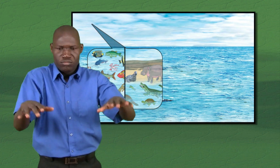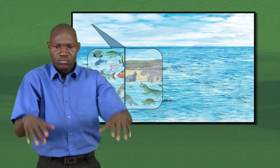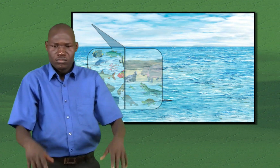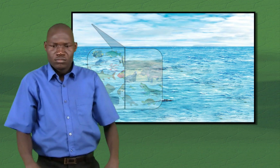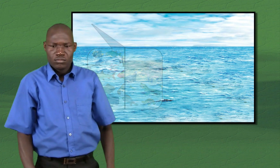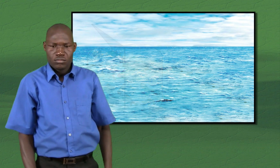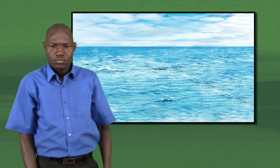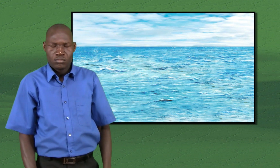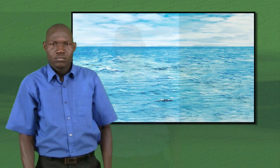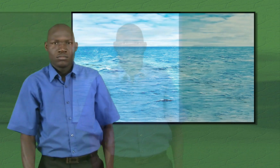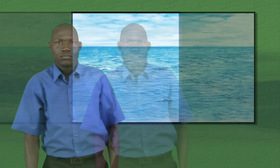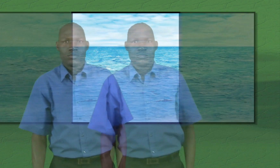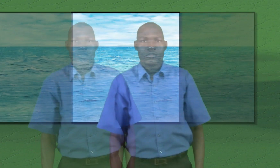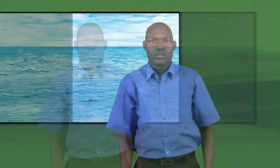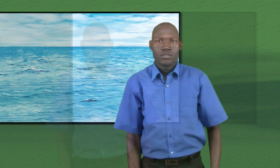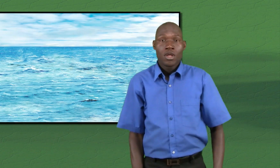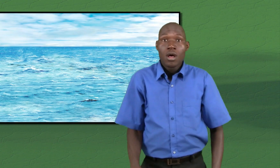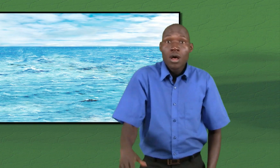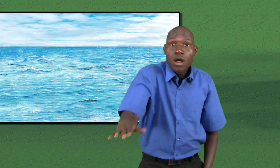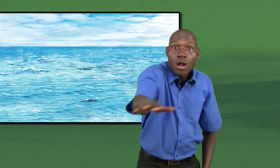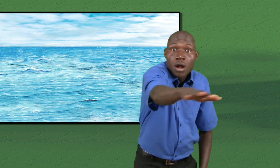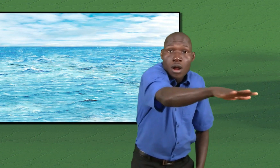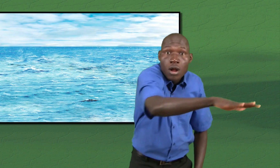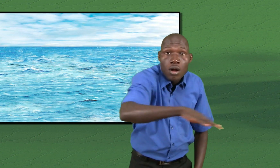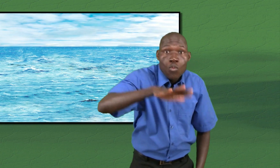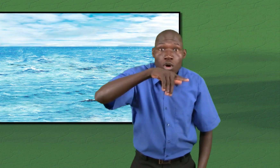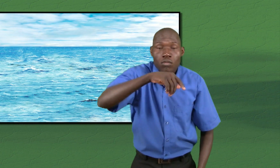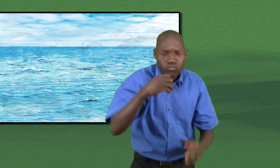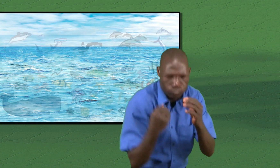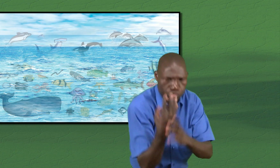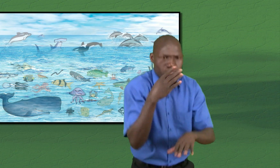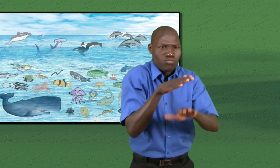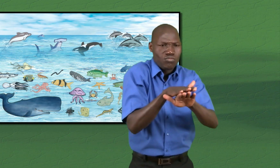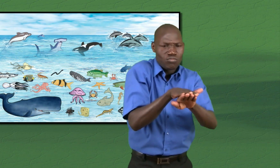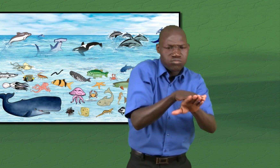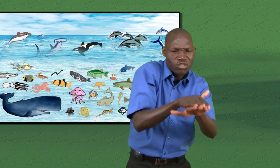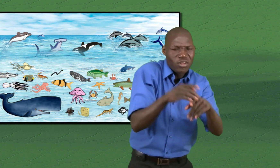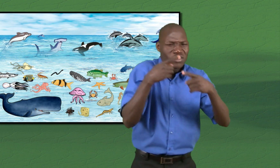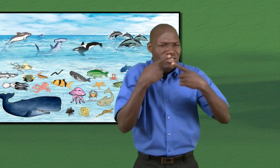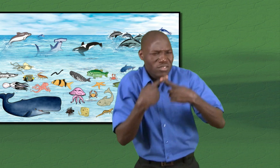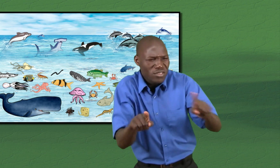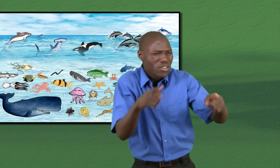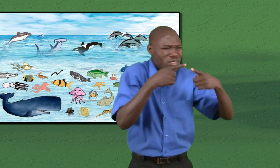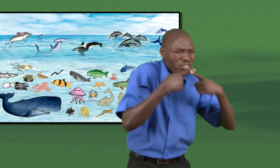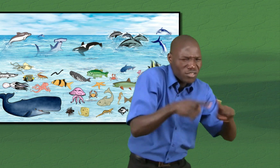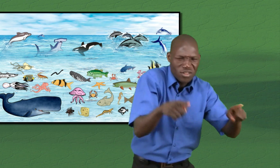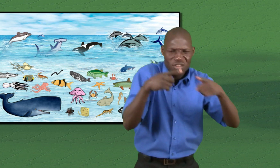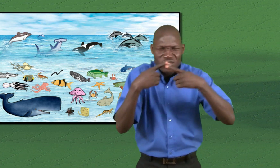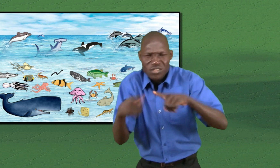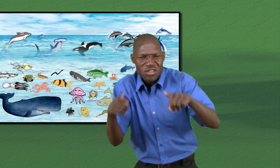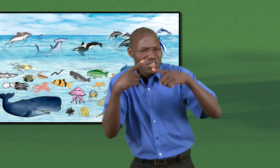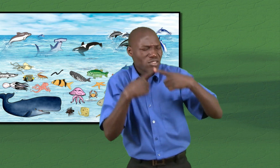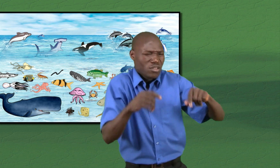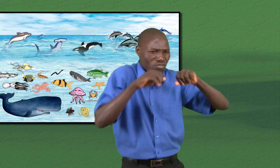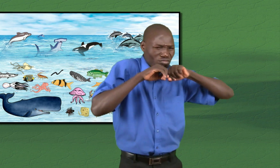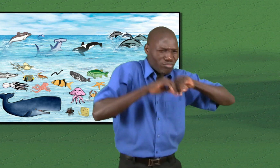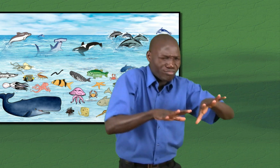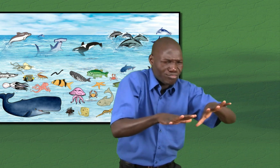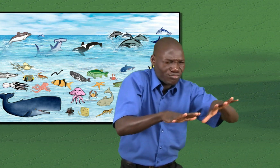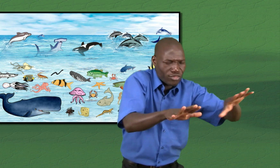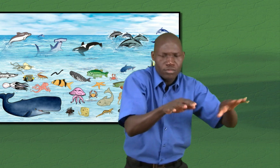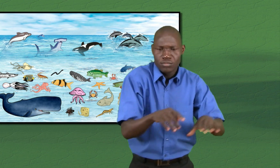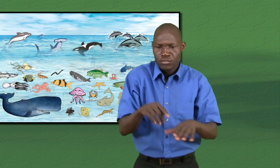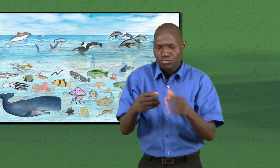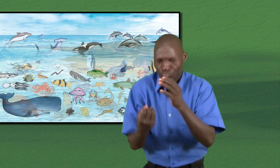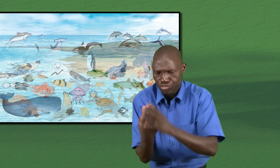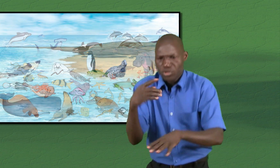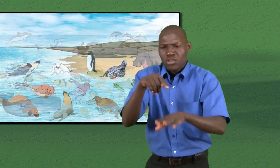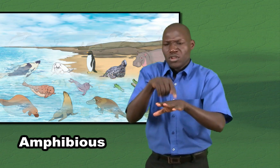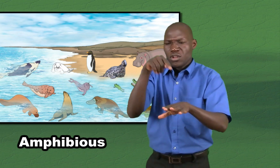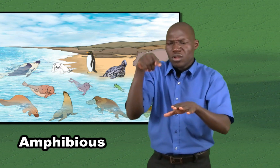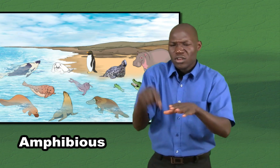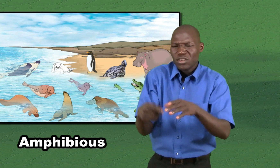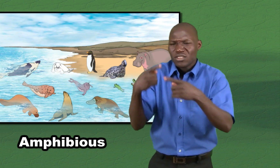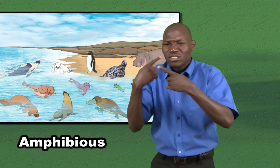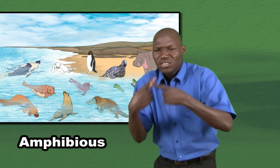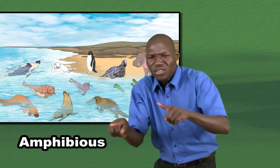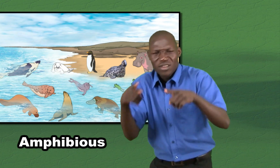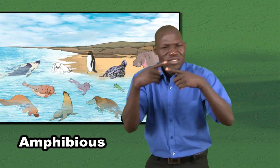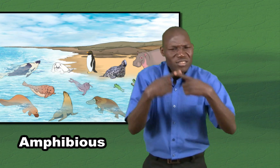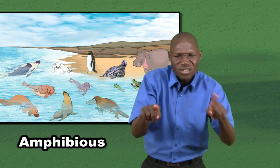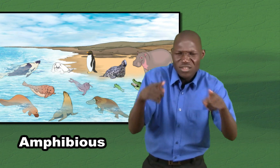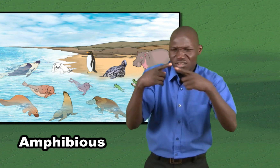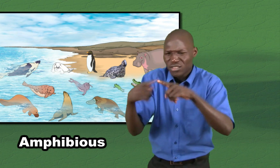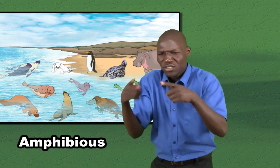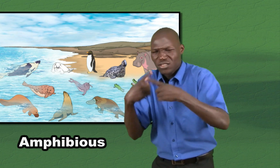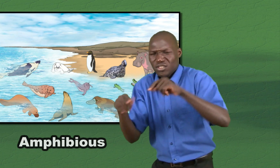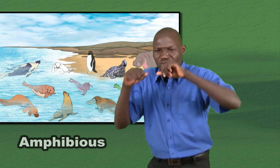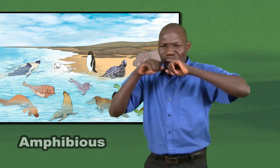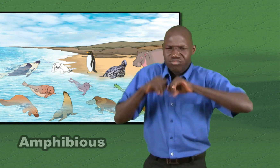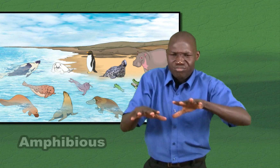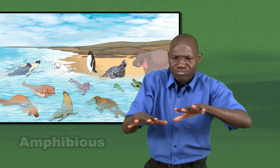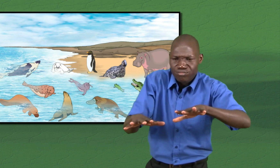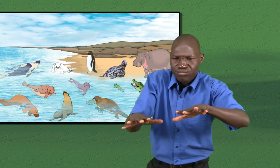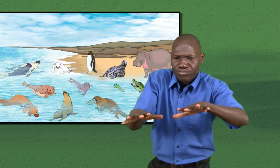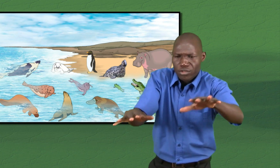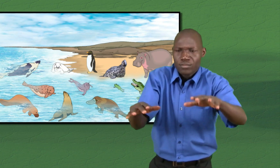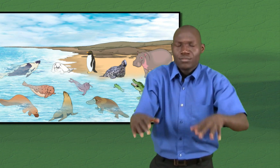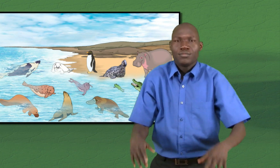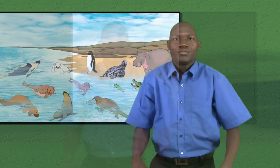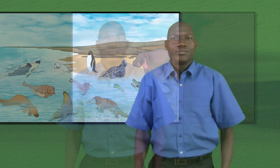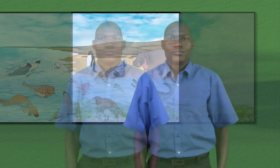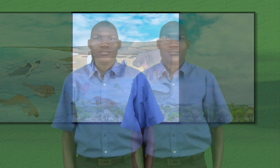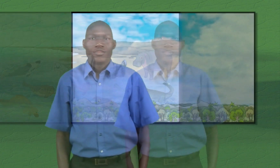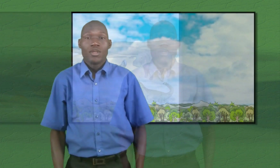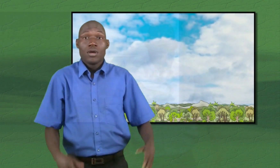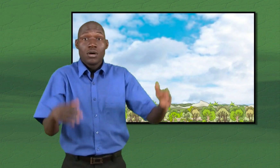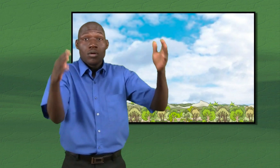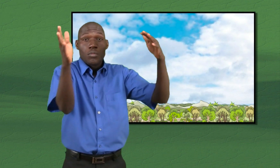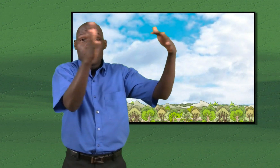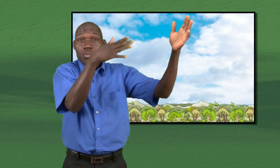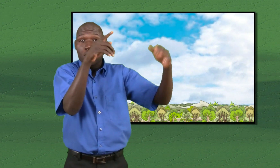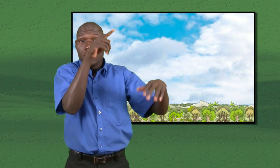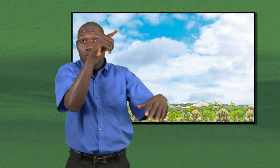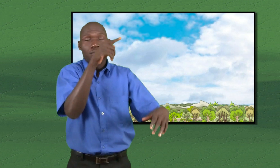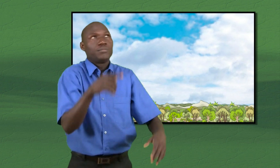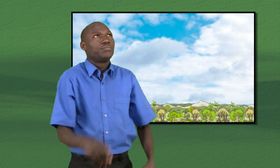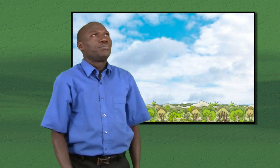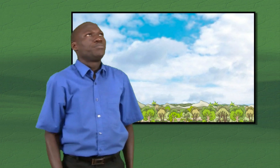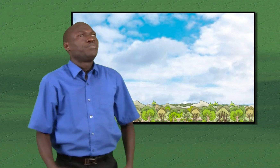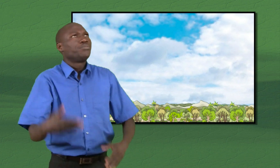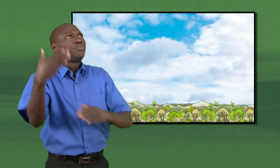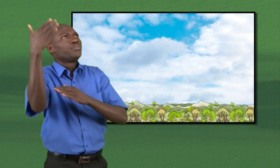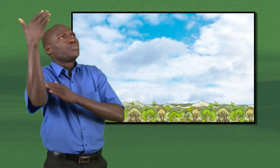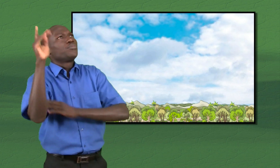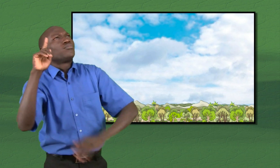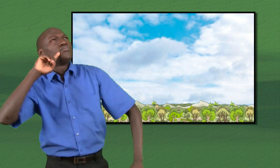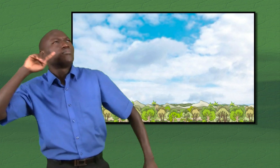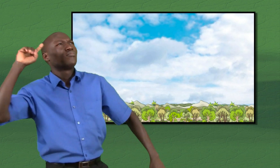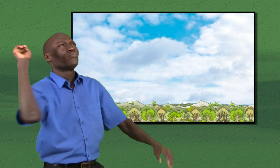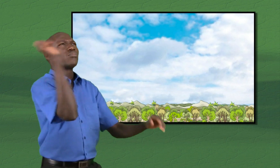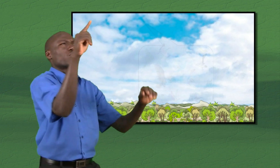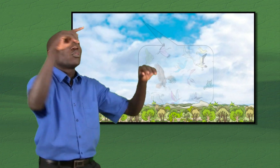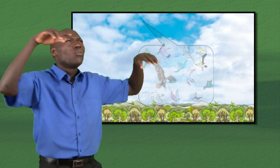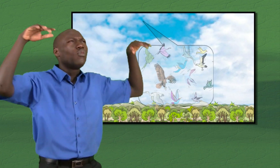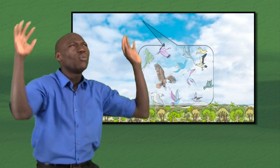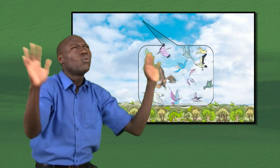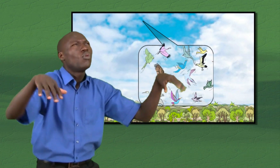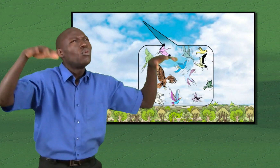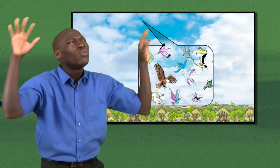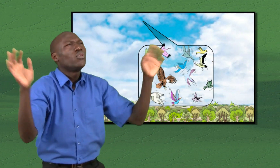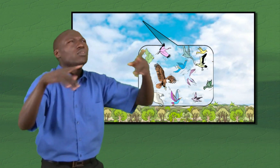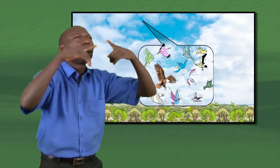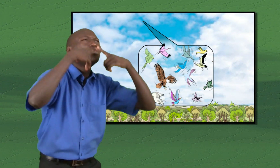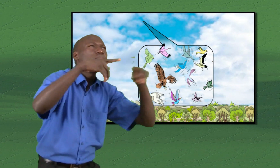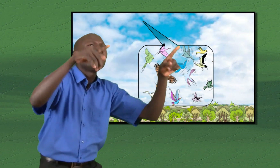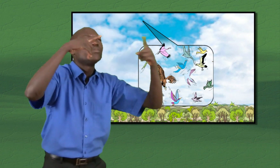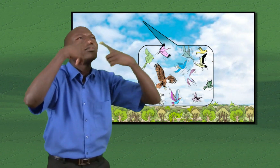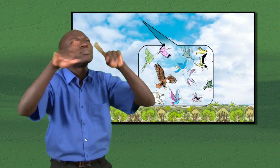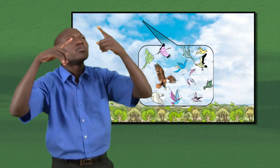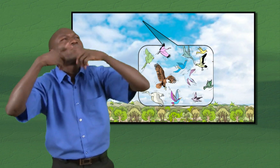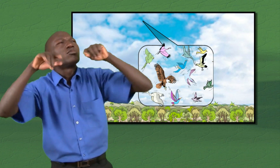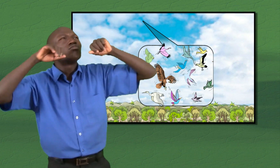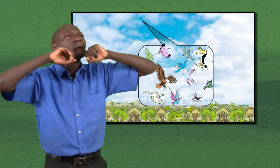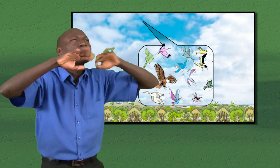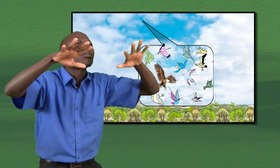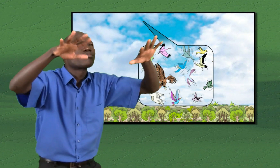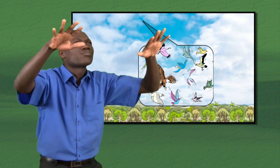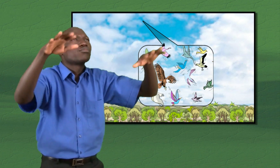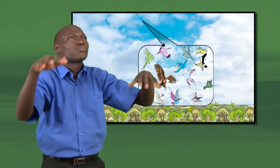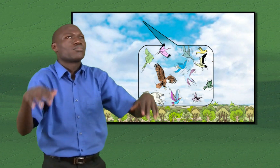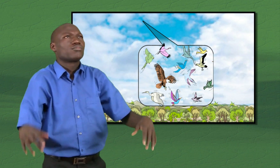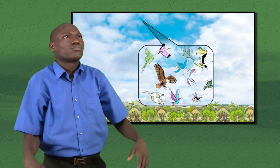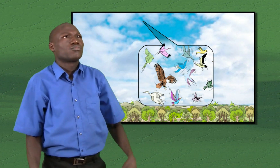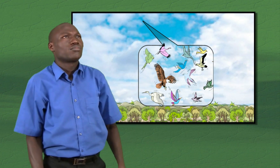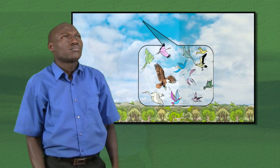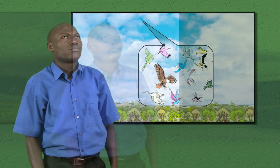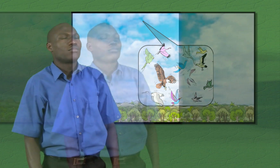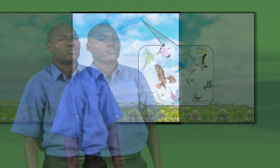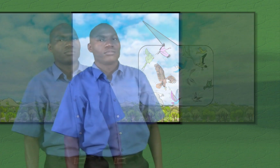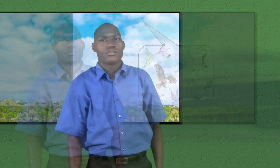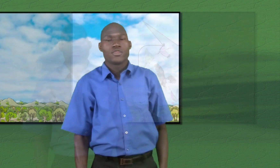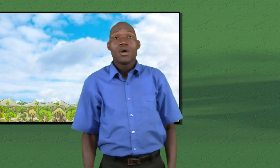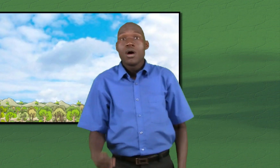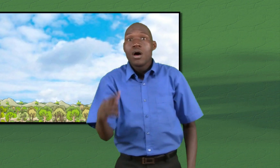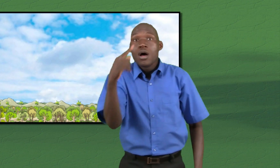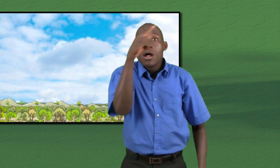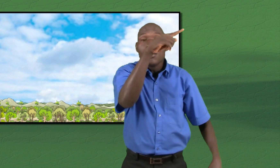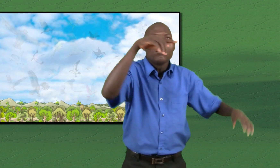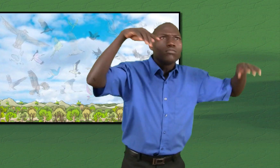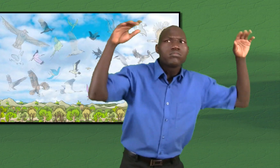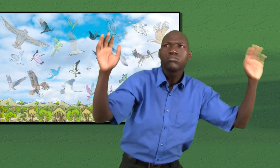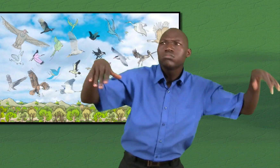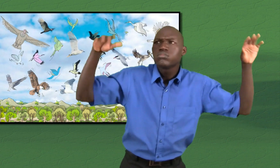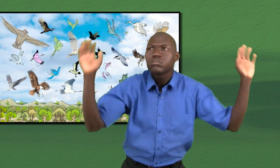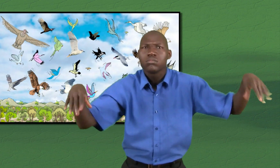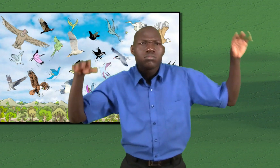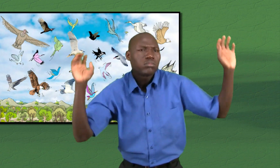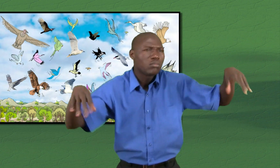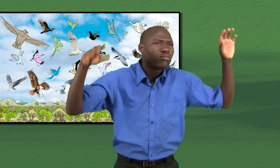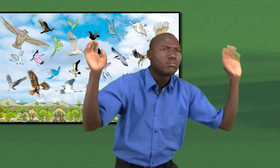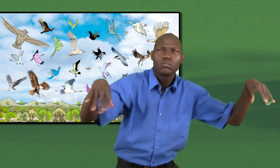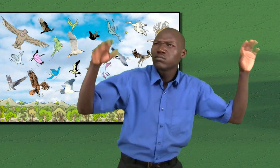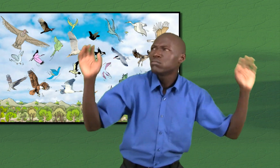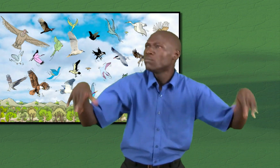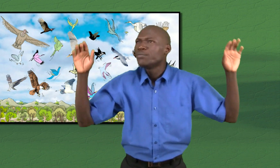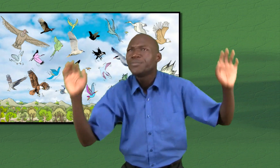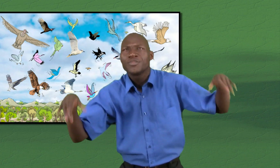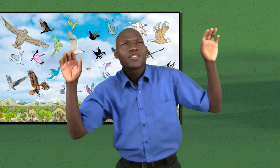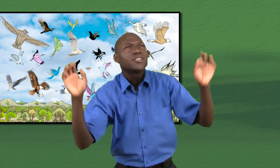So God created the great sea creatures and every living thing that moves, with which the waters teemed according to their kinds, and every bird of flight after its kind.